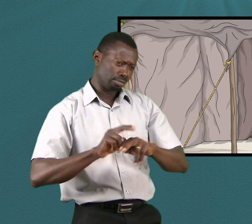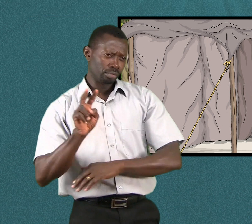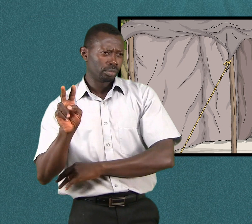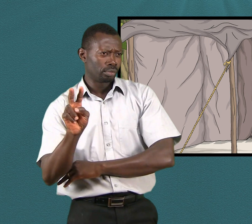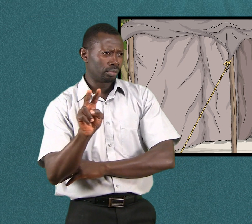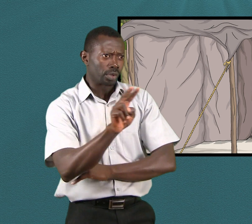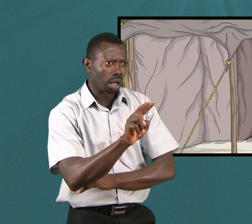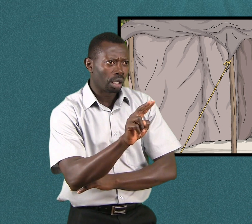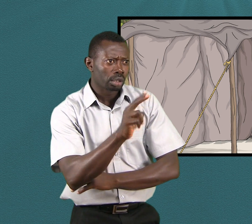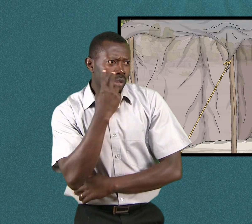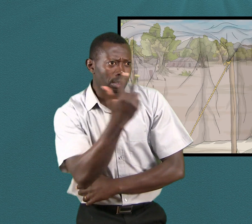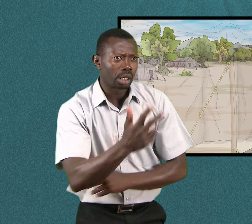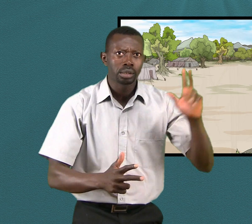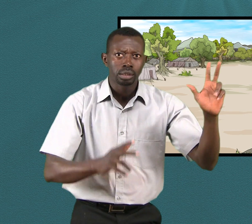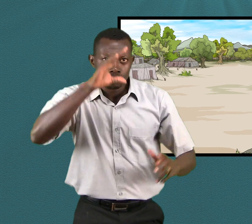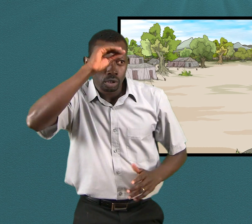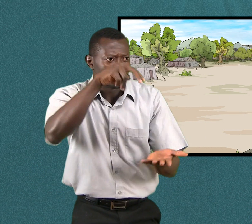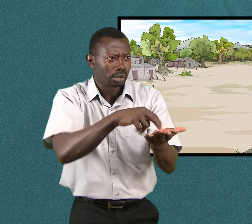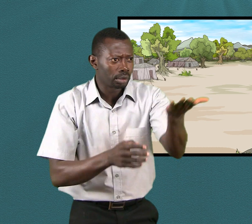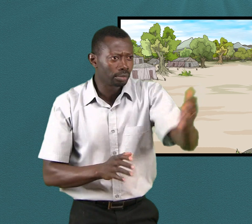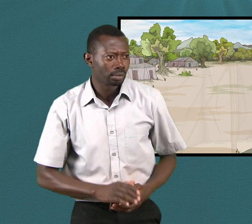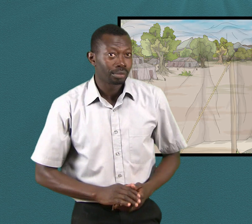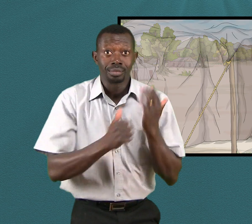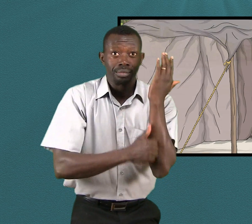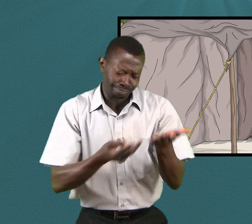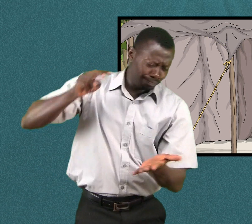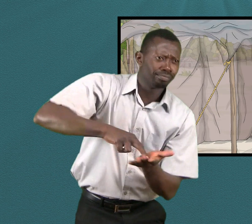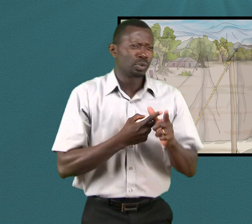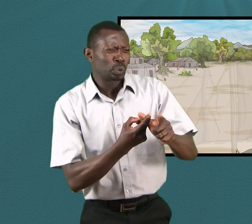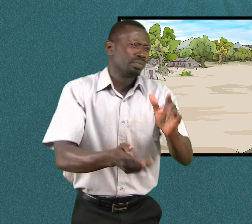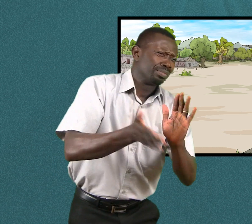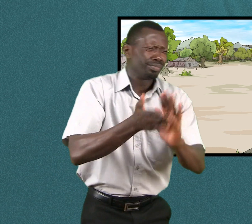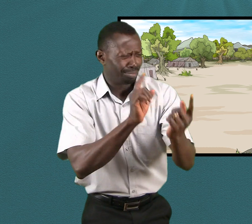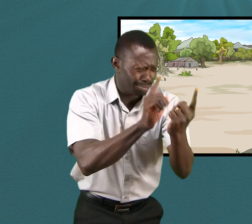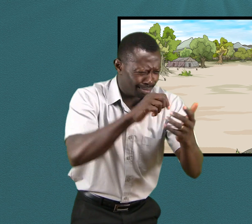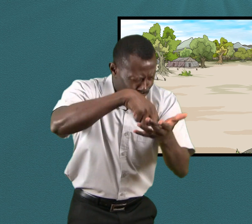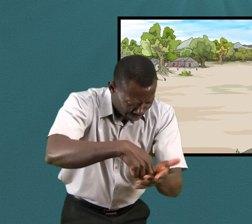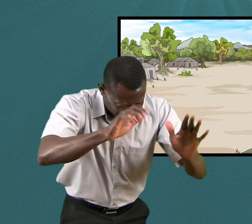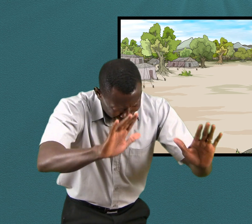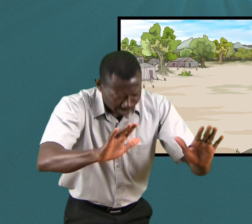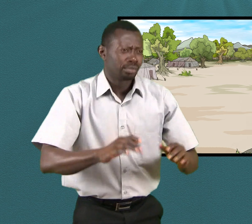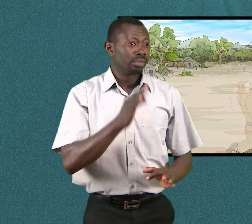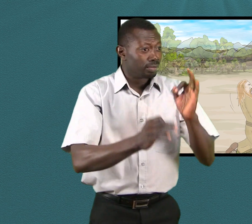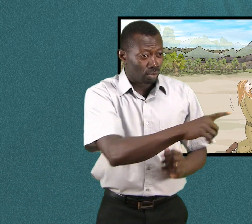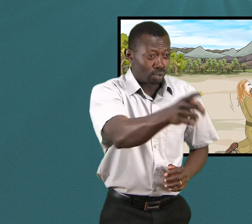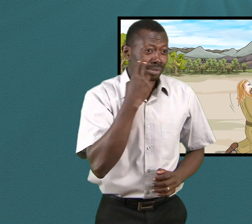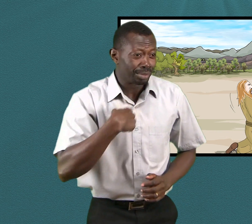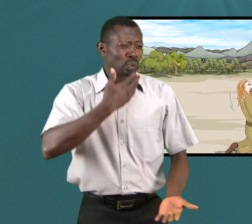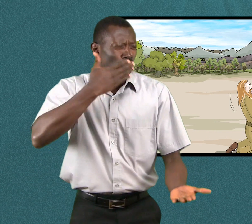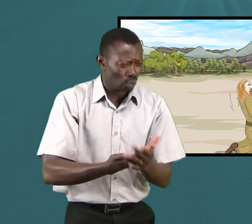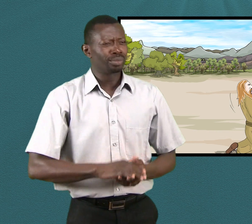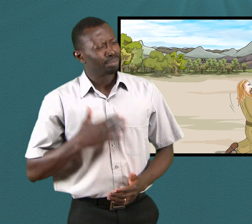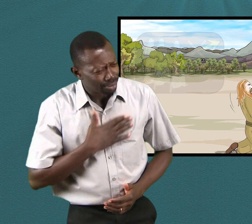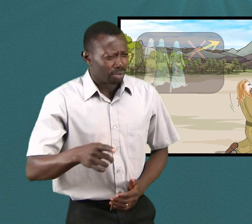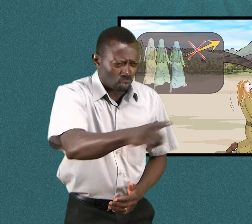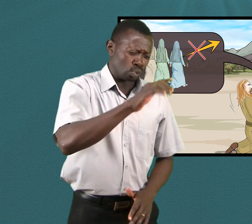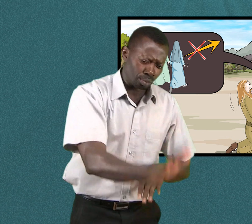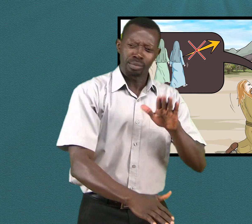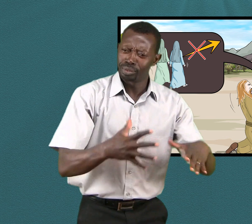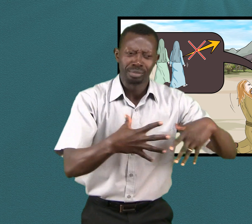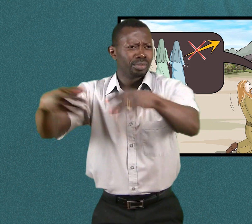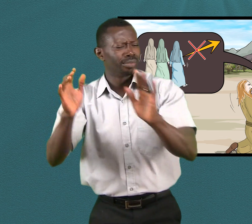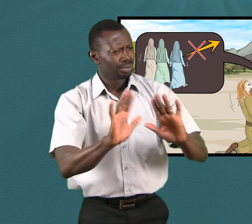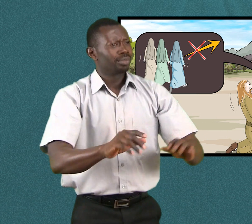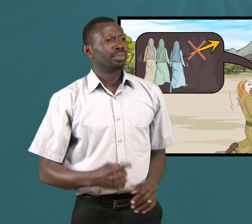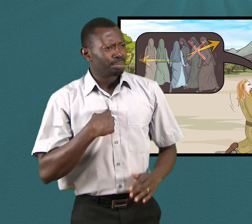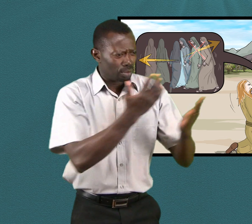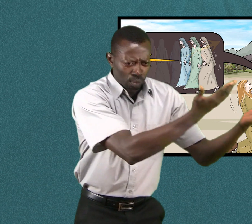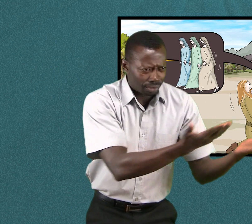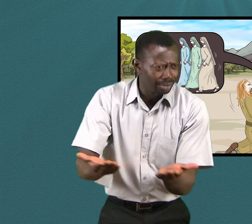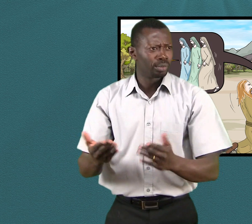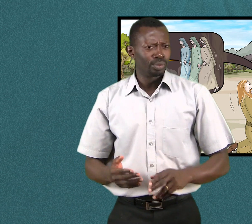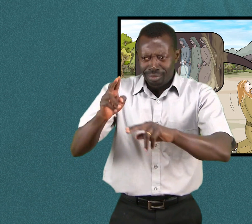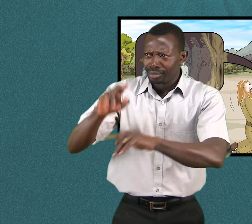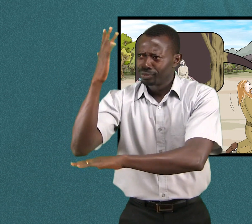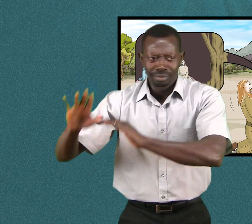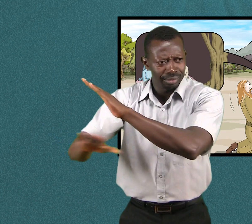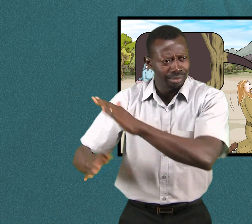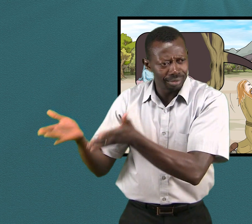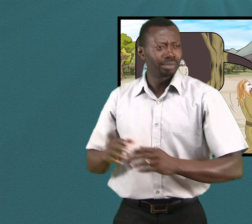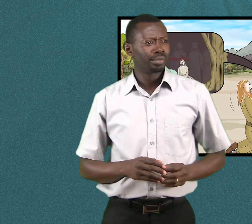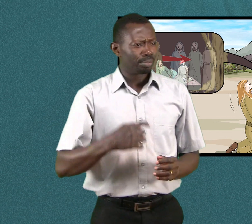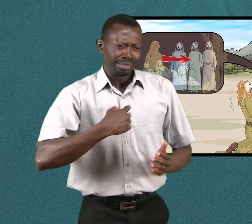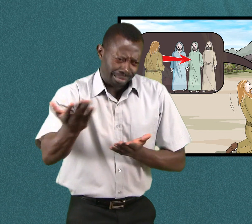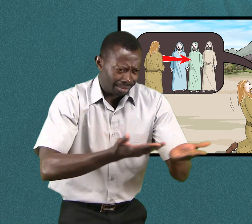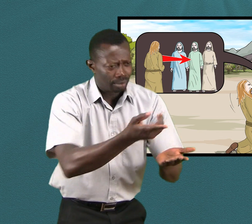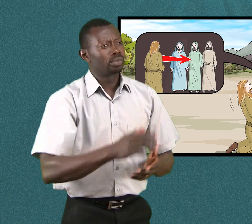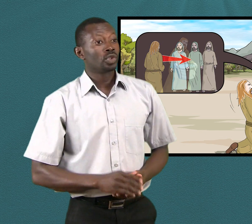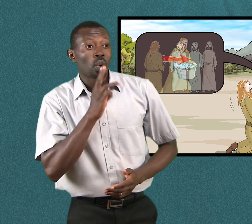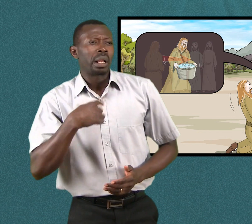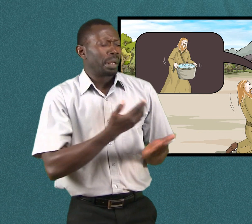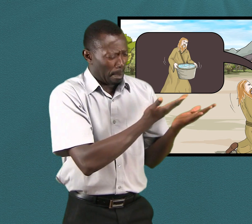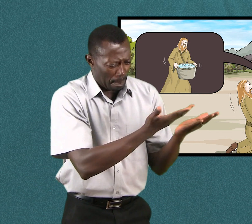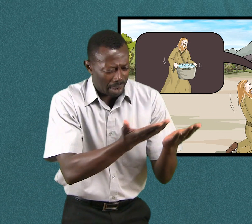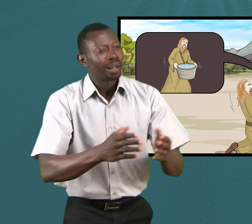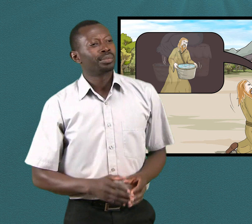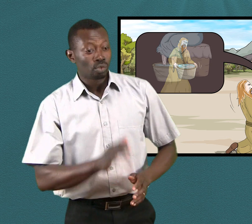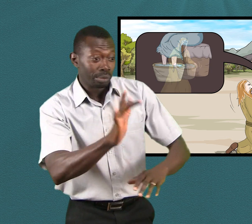And Abraham looked up and saw three men standing nearby. When he saw them, he ran from the entrance of his tent to meet them and bowed low to the ground. “My lord,” said Abraham, “if I have found favor in your sight, please do not pass your servant by.